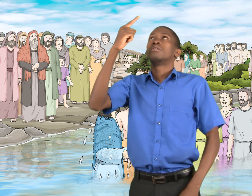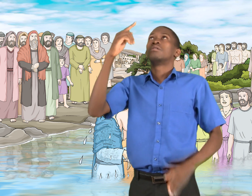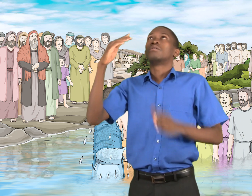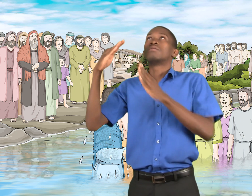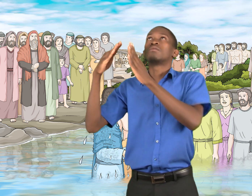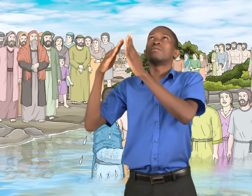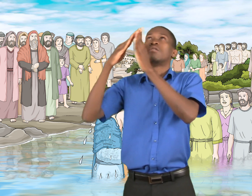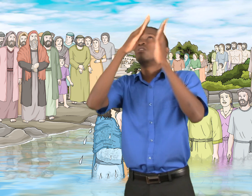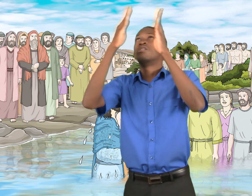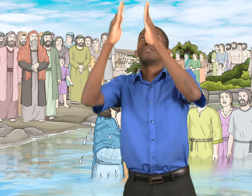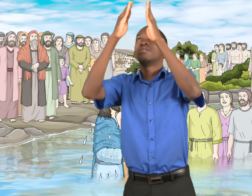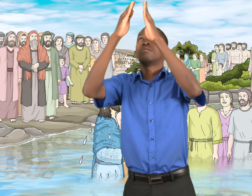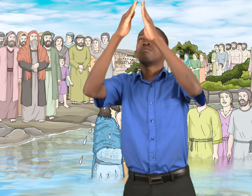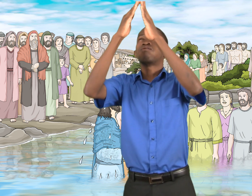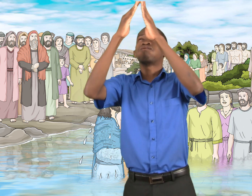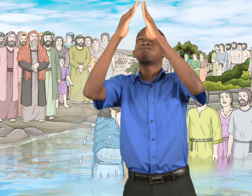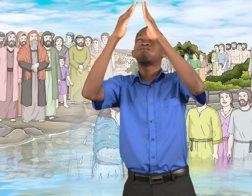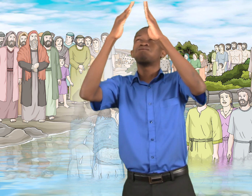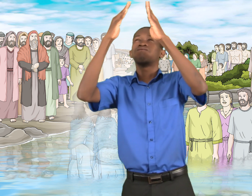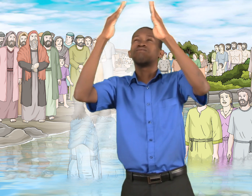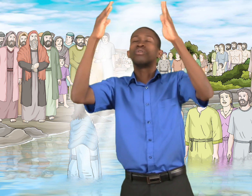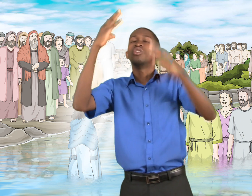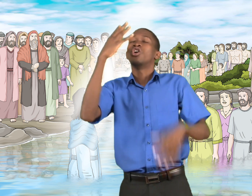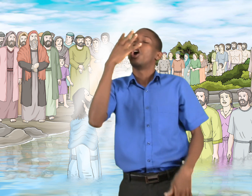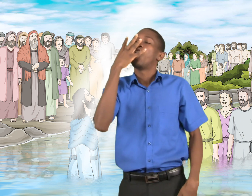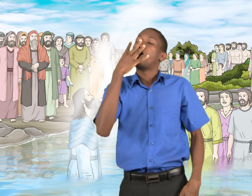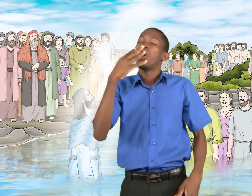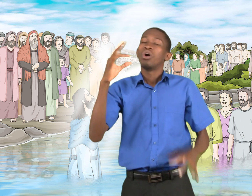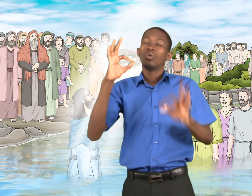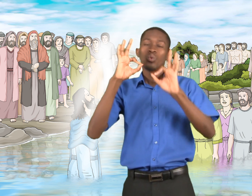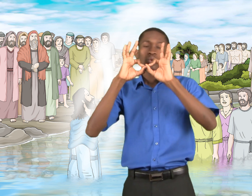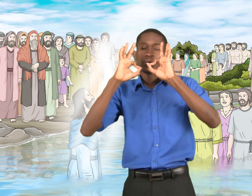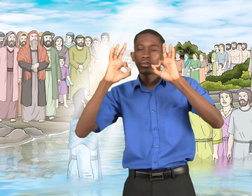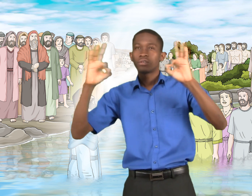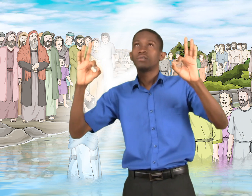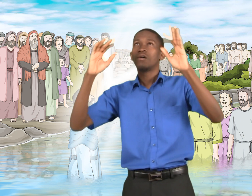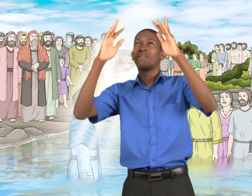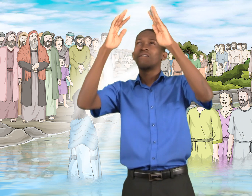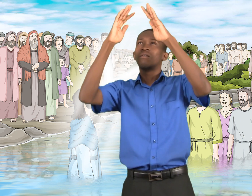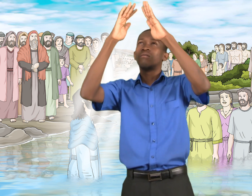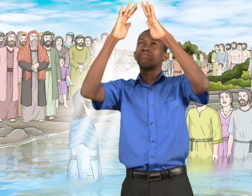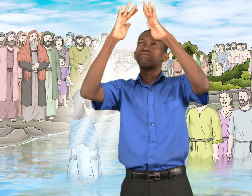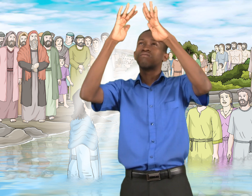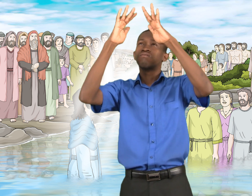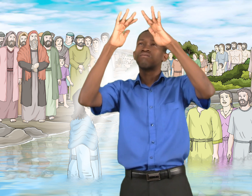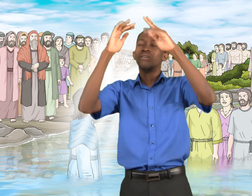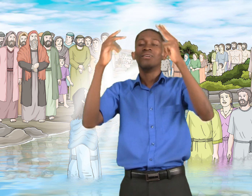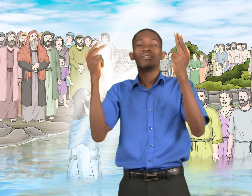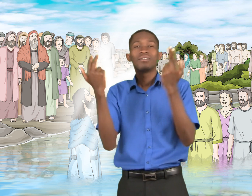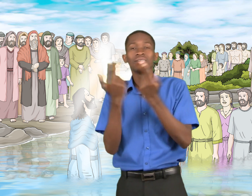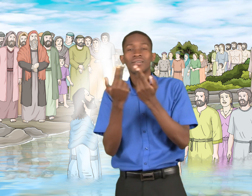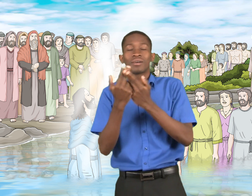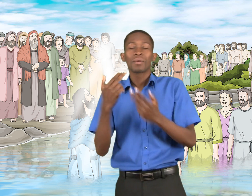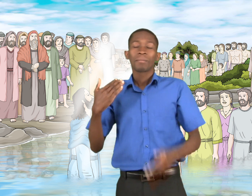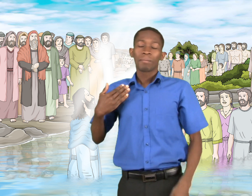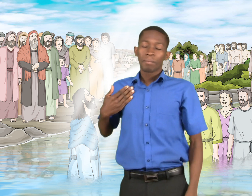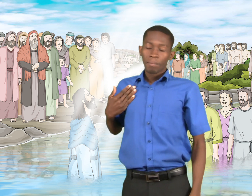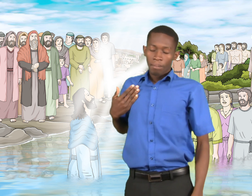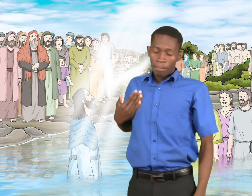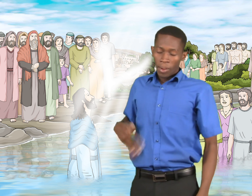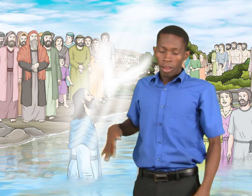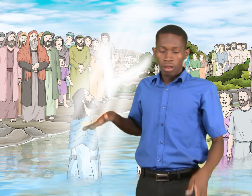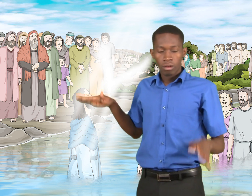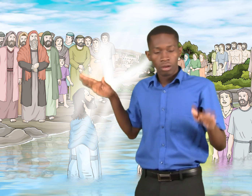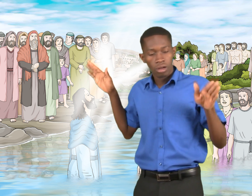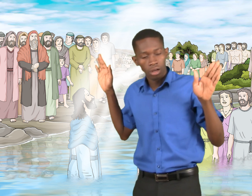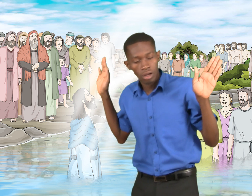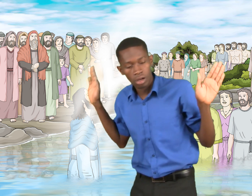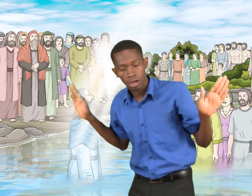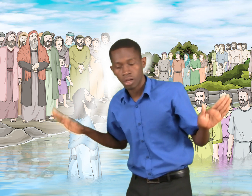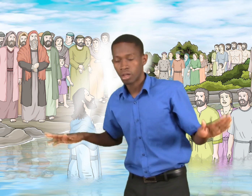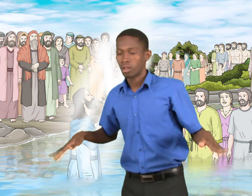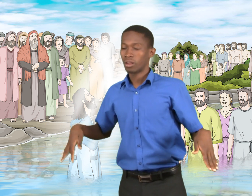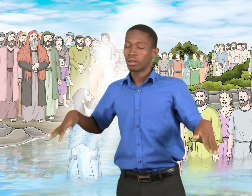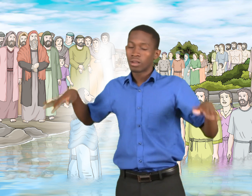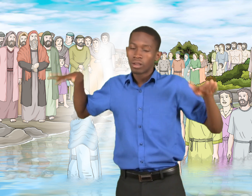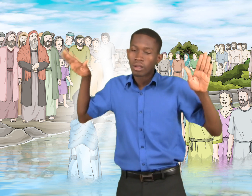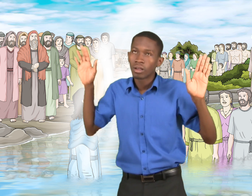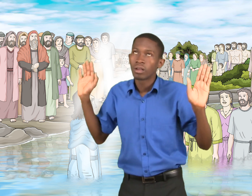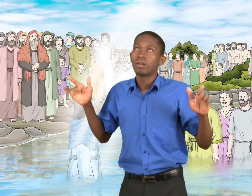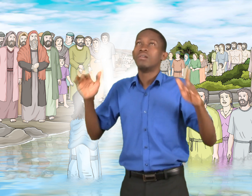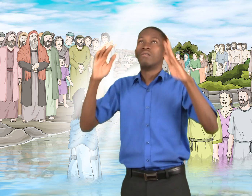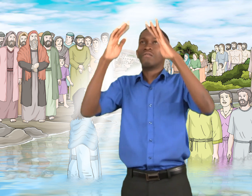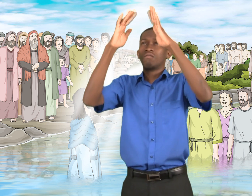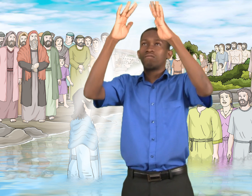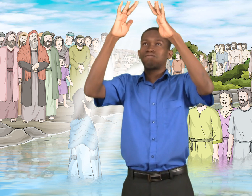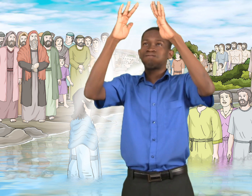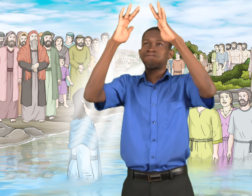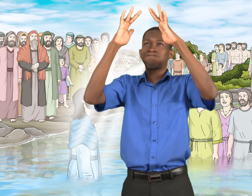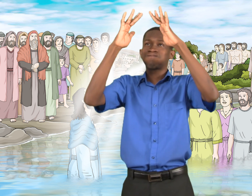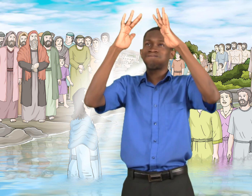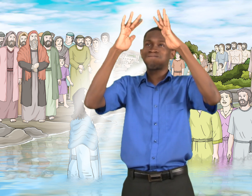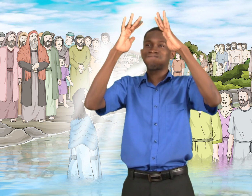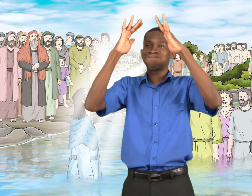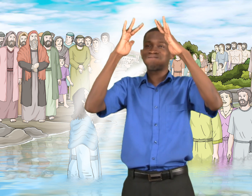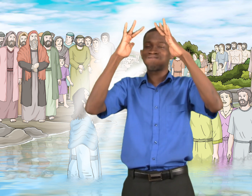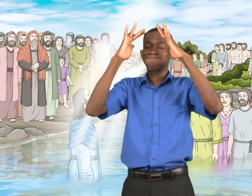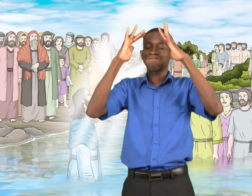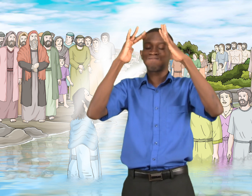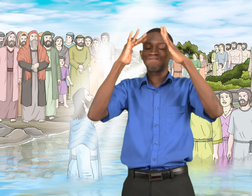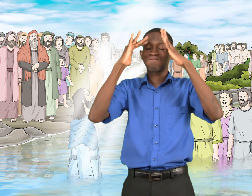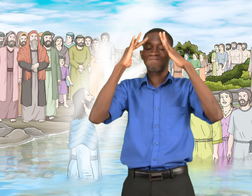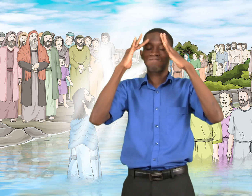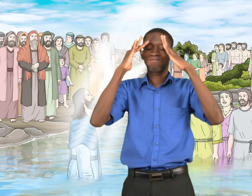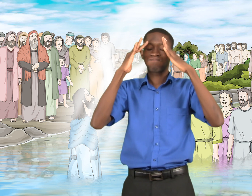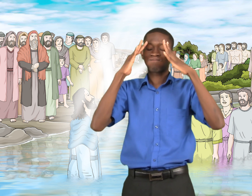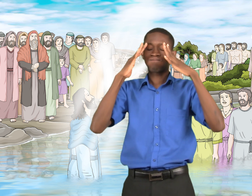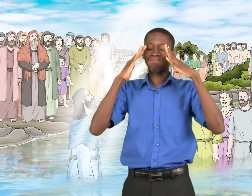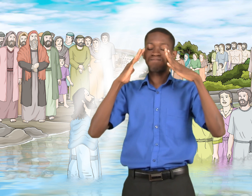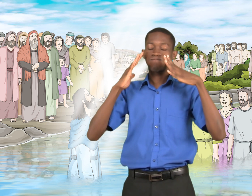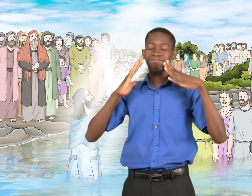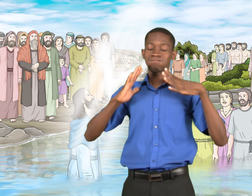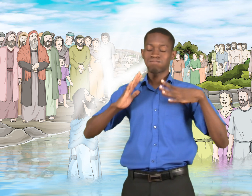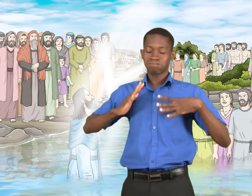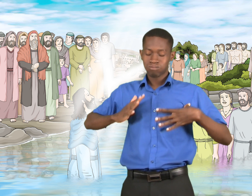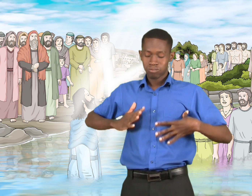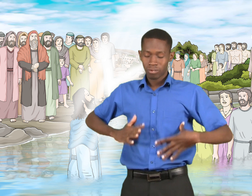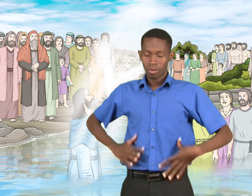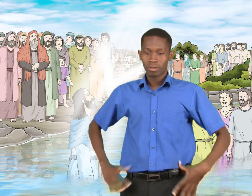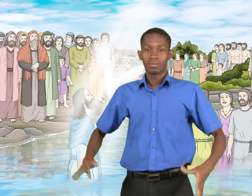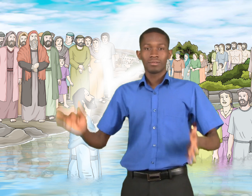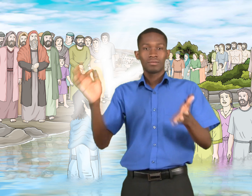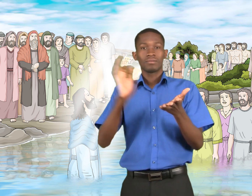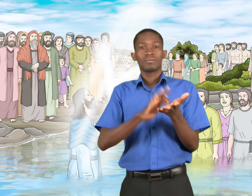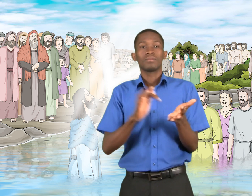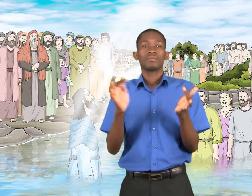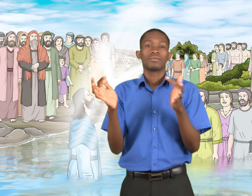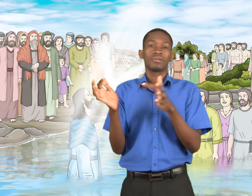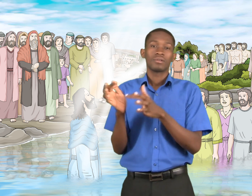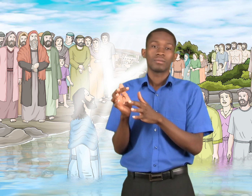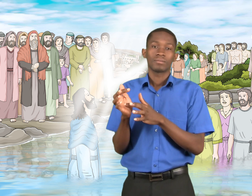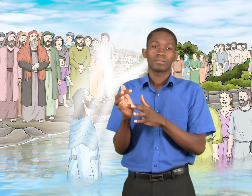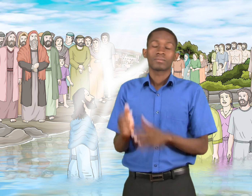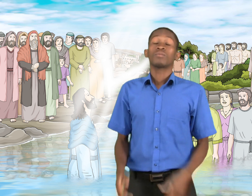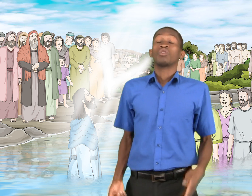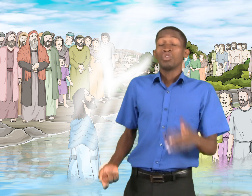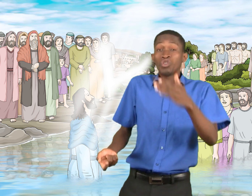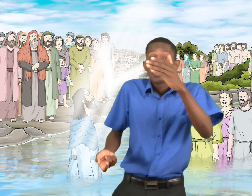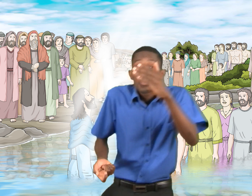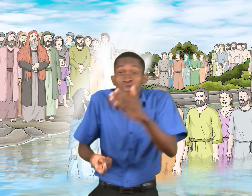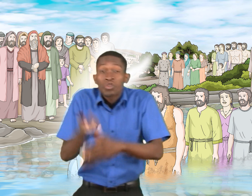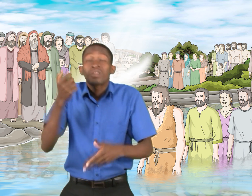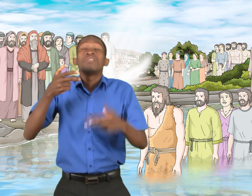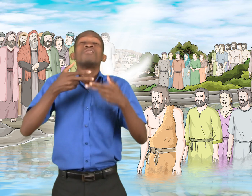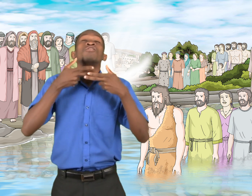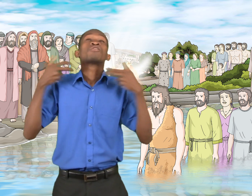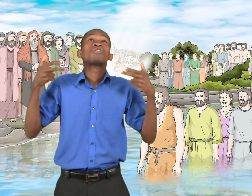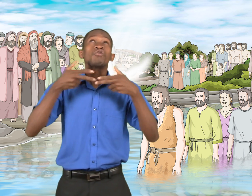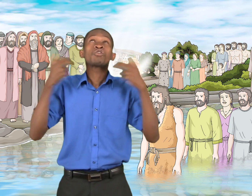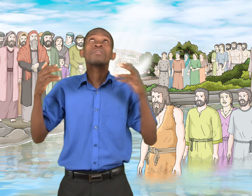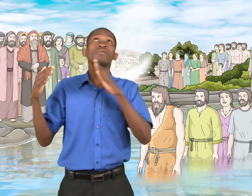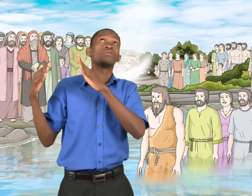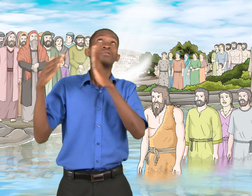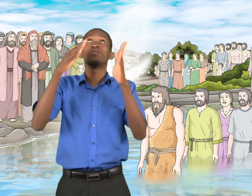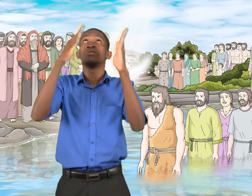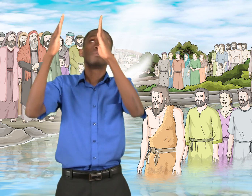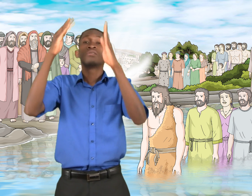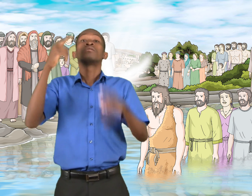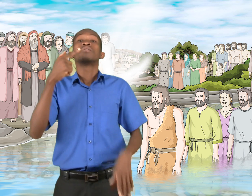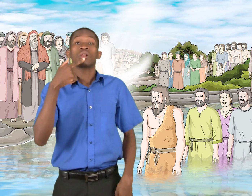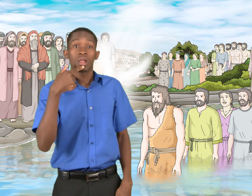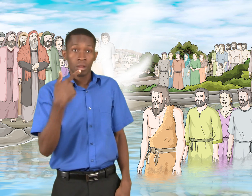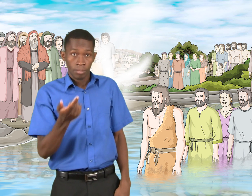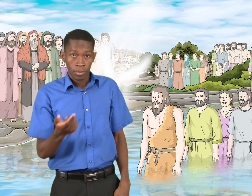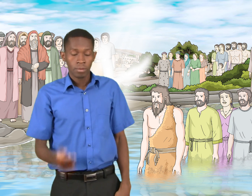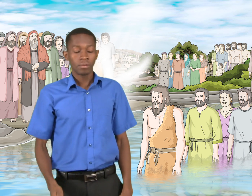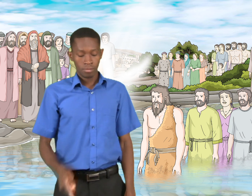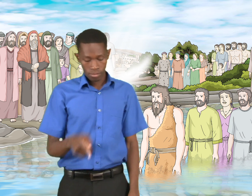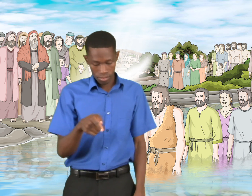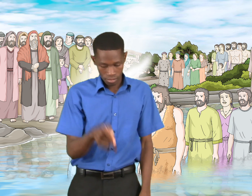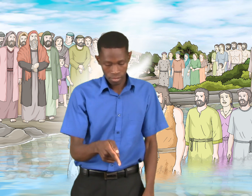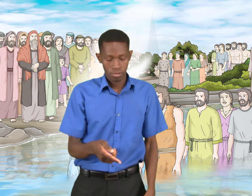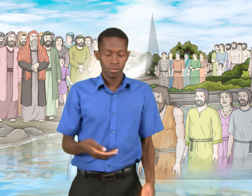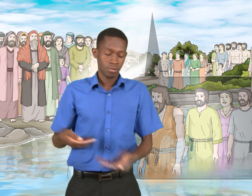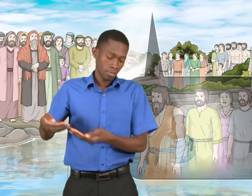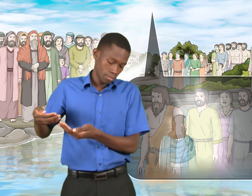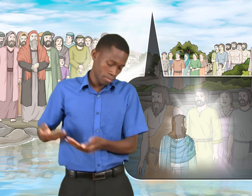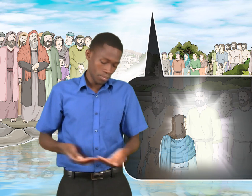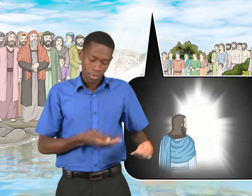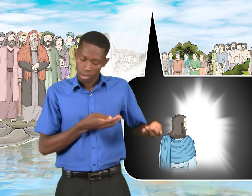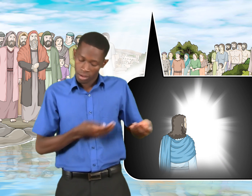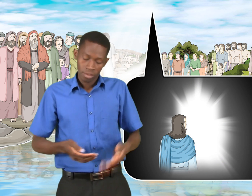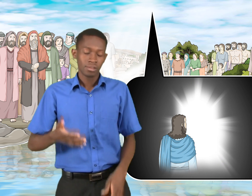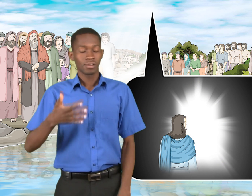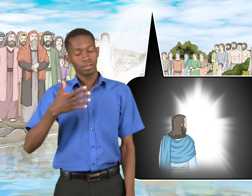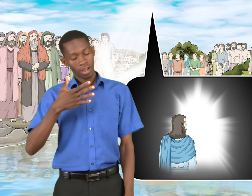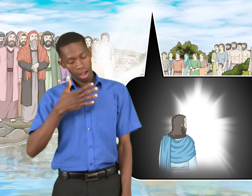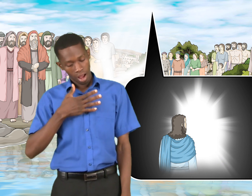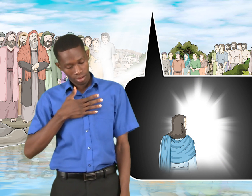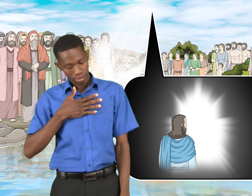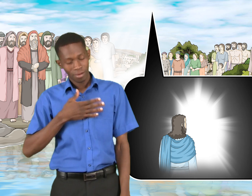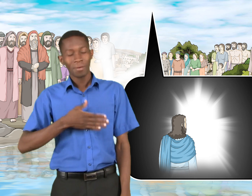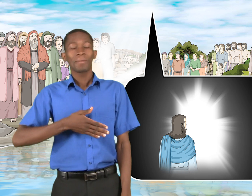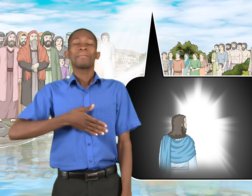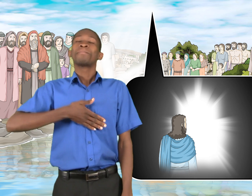Suddenly the heavens were opened, and He saw the Spirit of God descending like a dove and resting on Him.